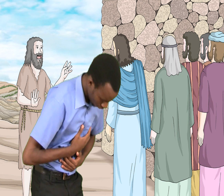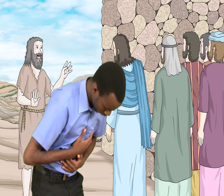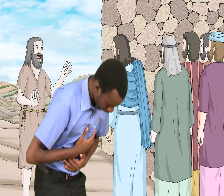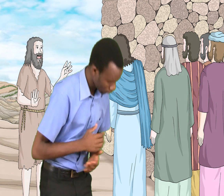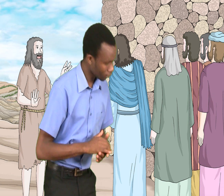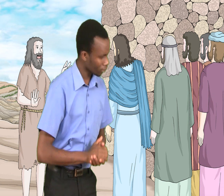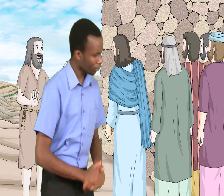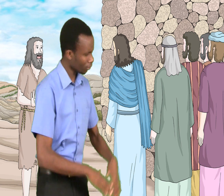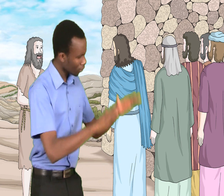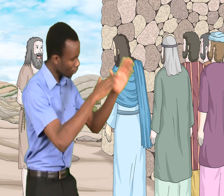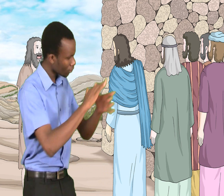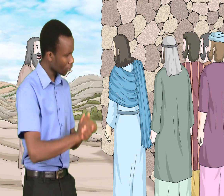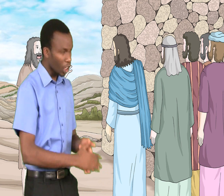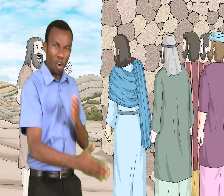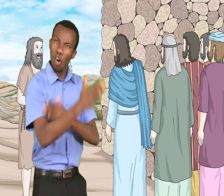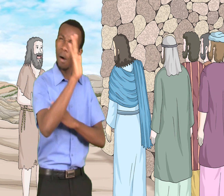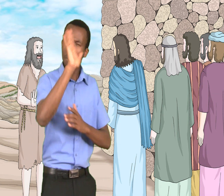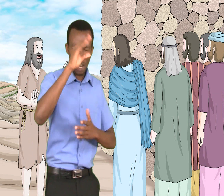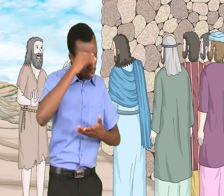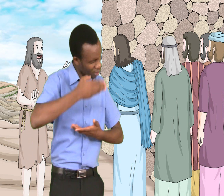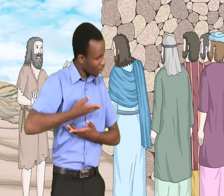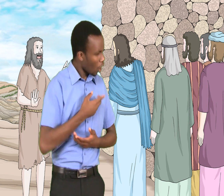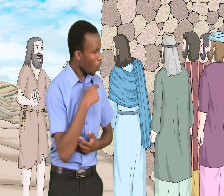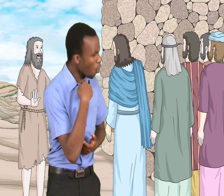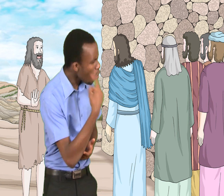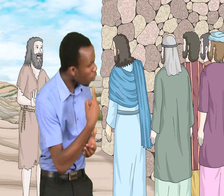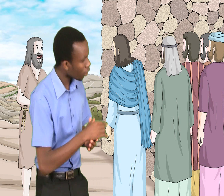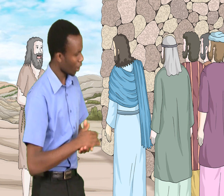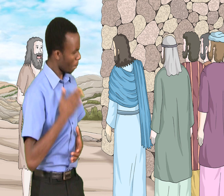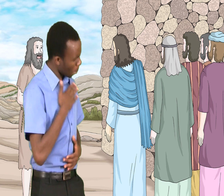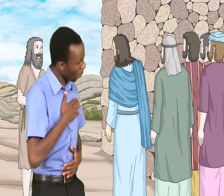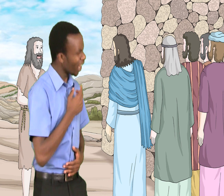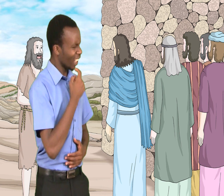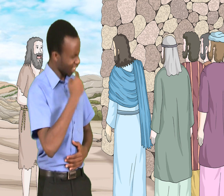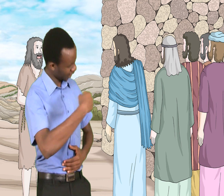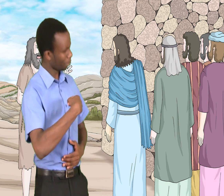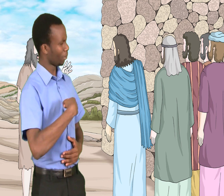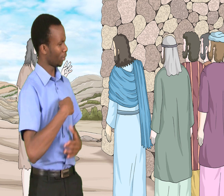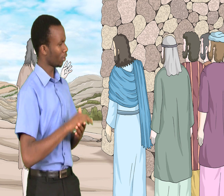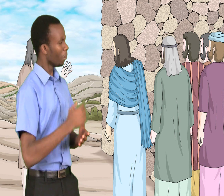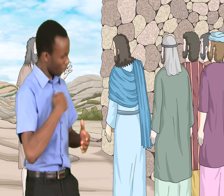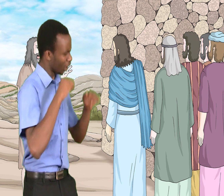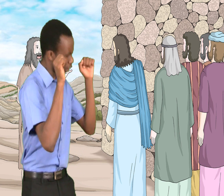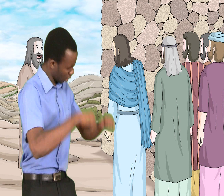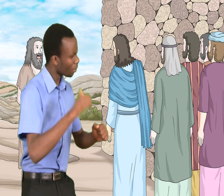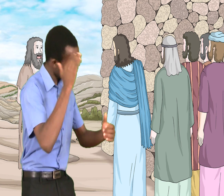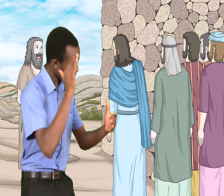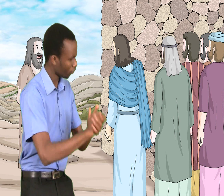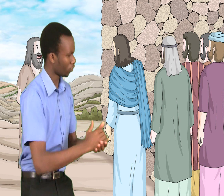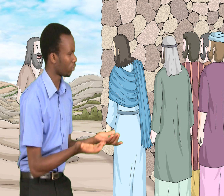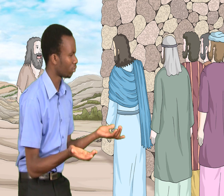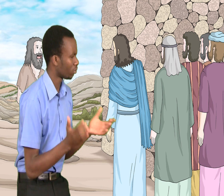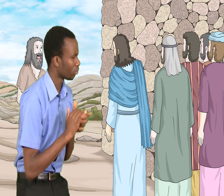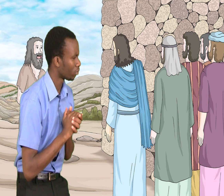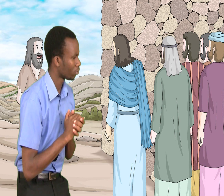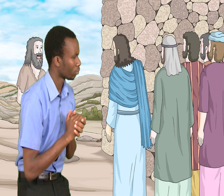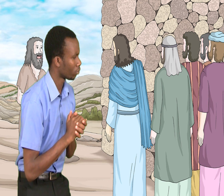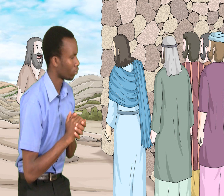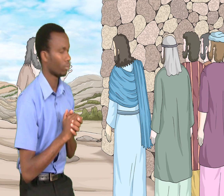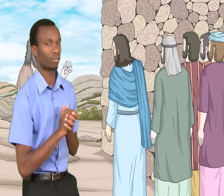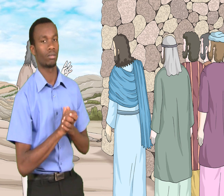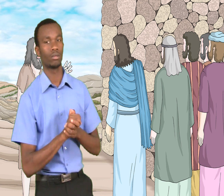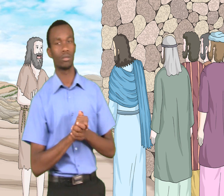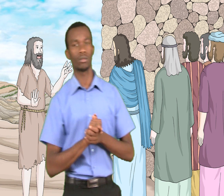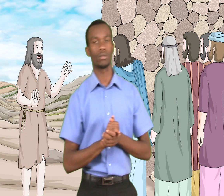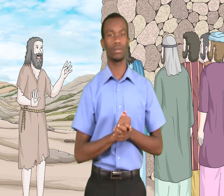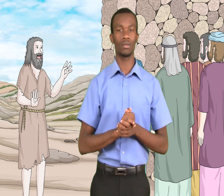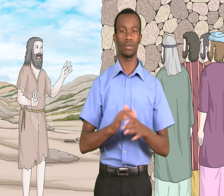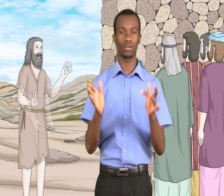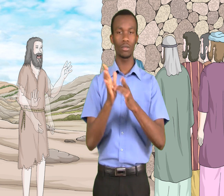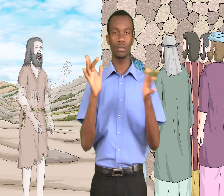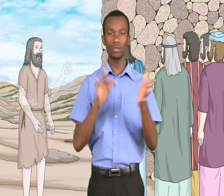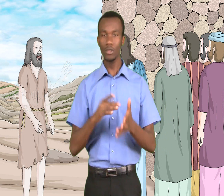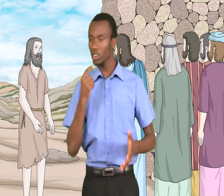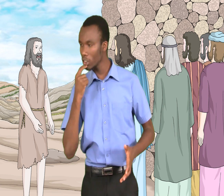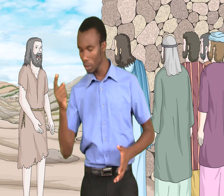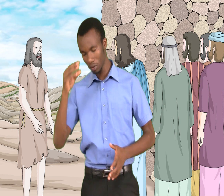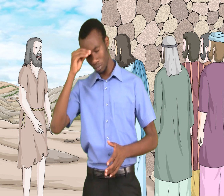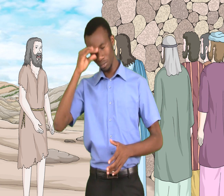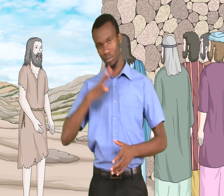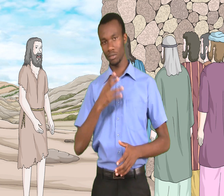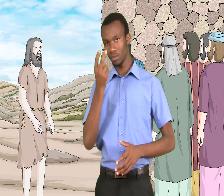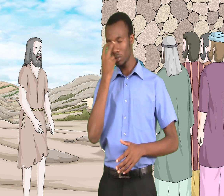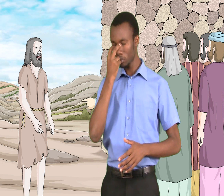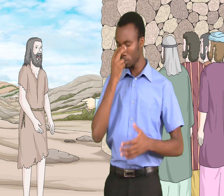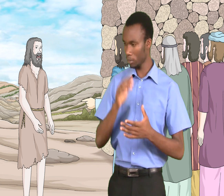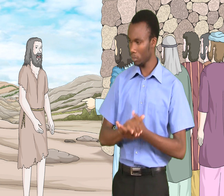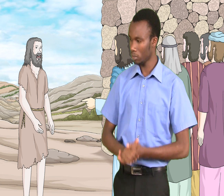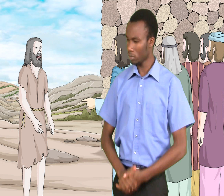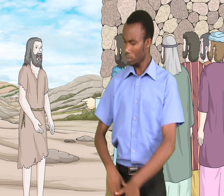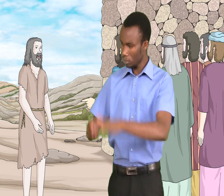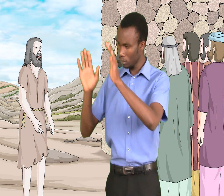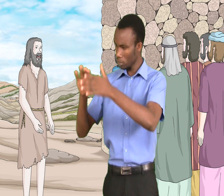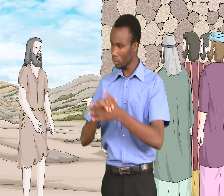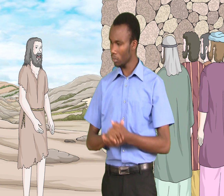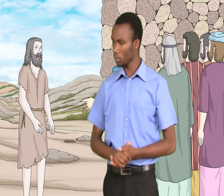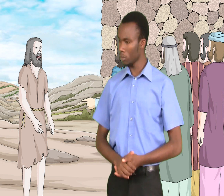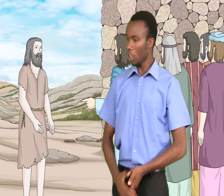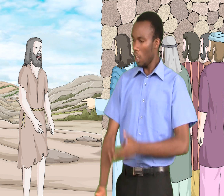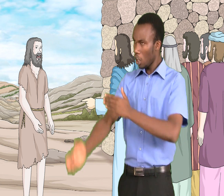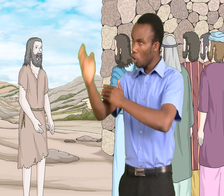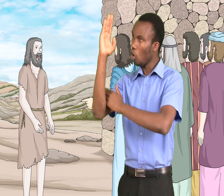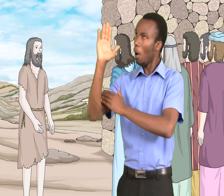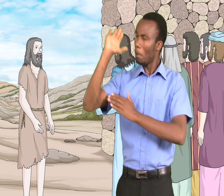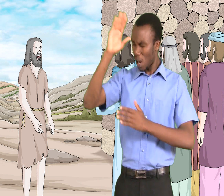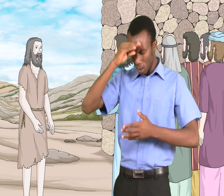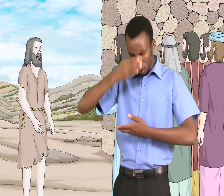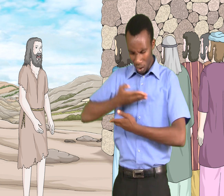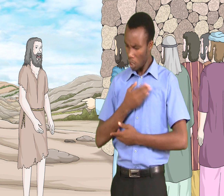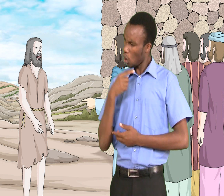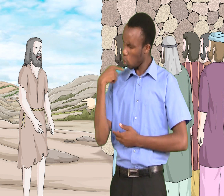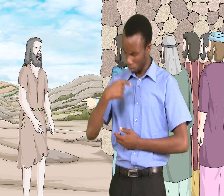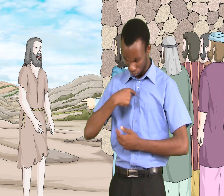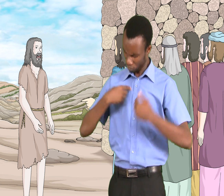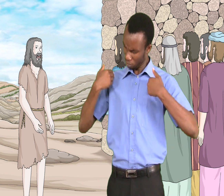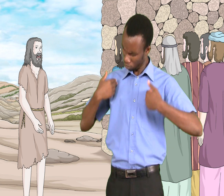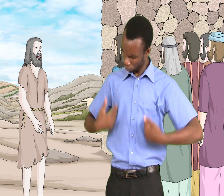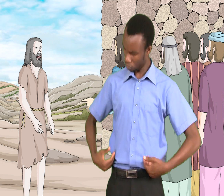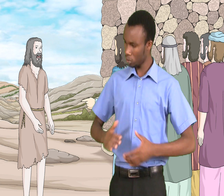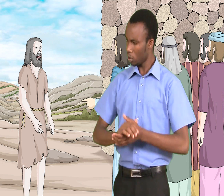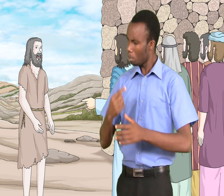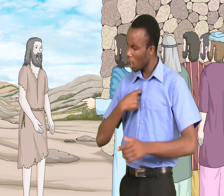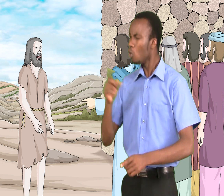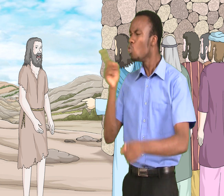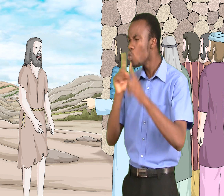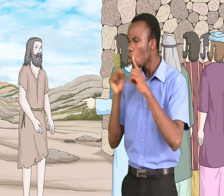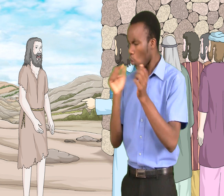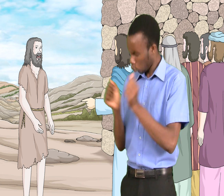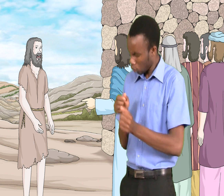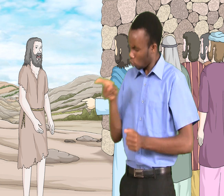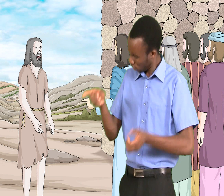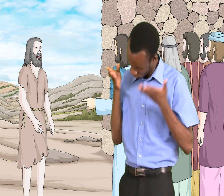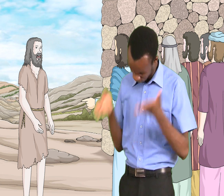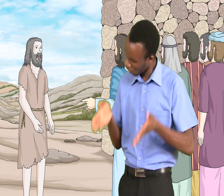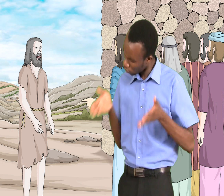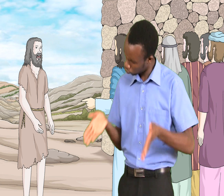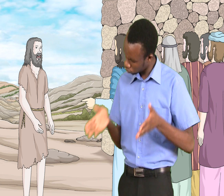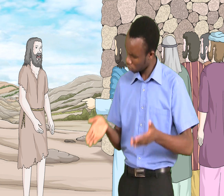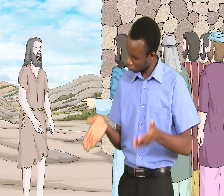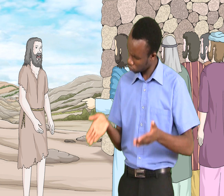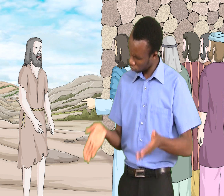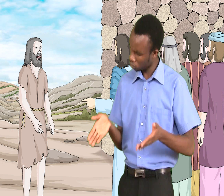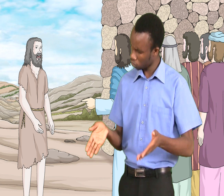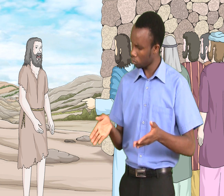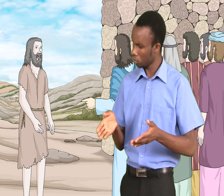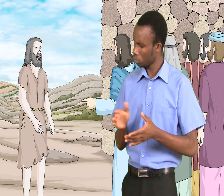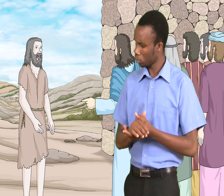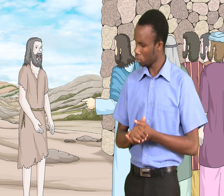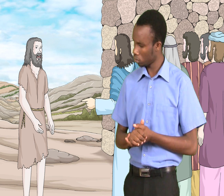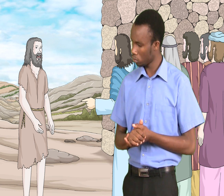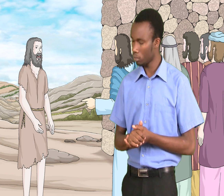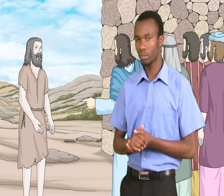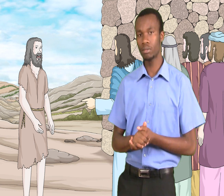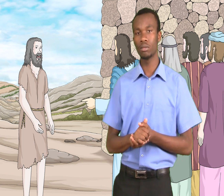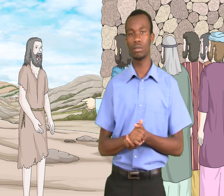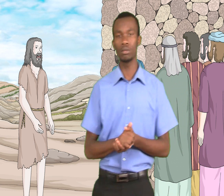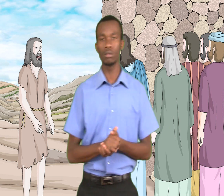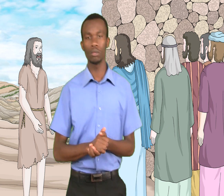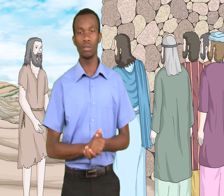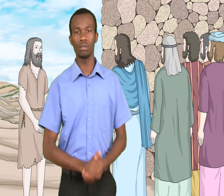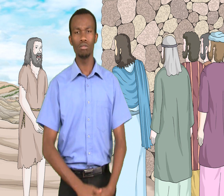“Who is He, Sir?” he replied. “Tell me so that I may believe in Him.”